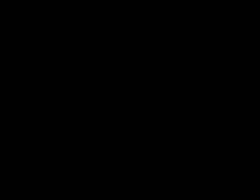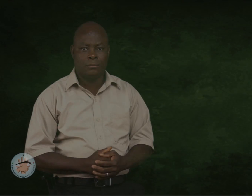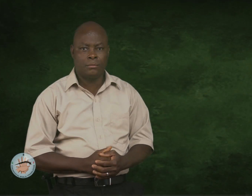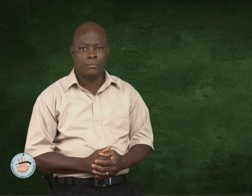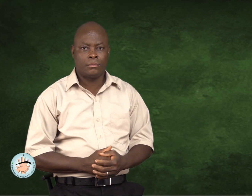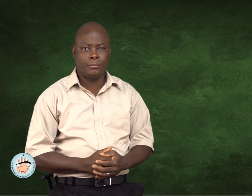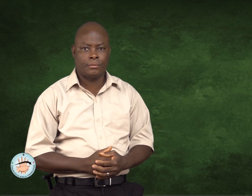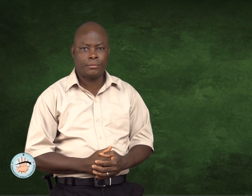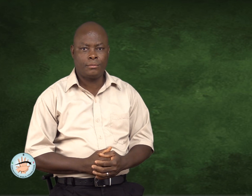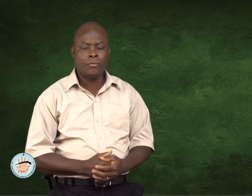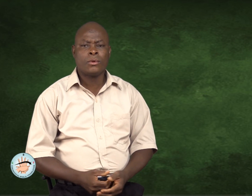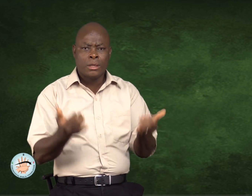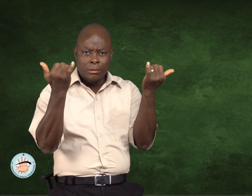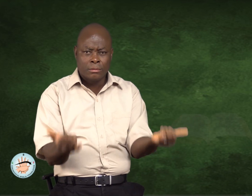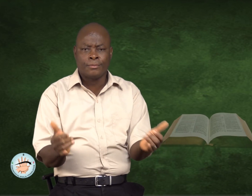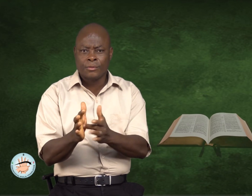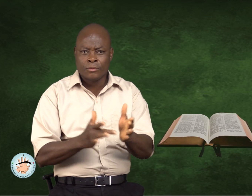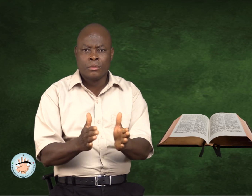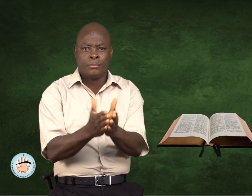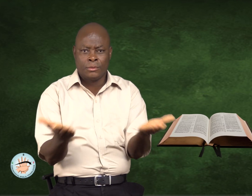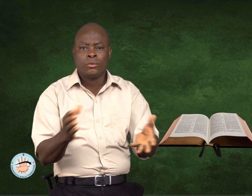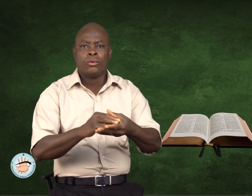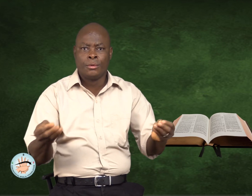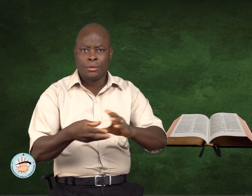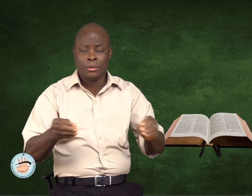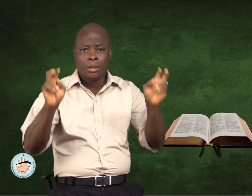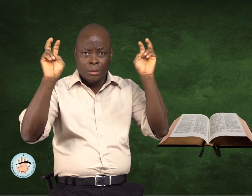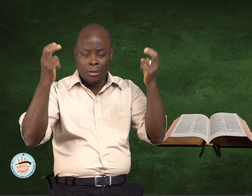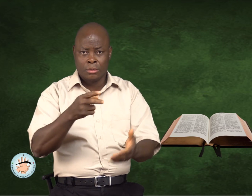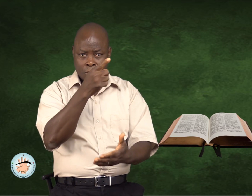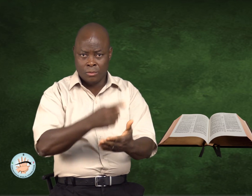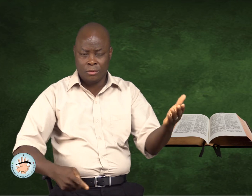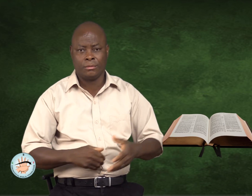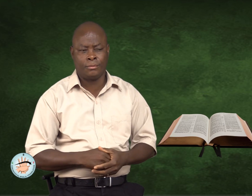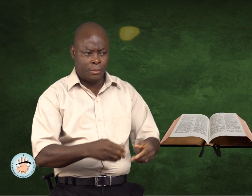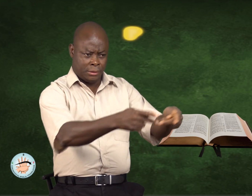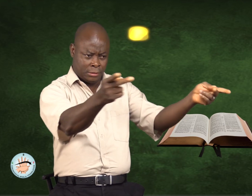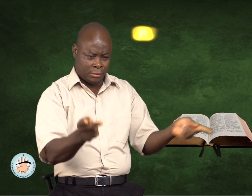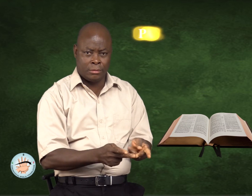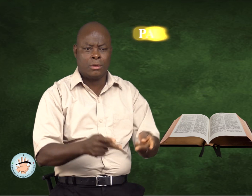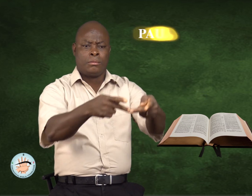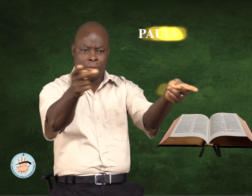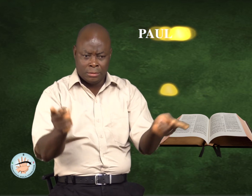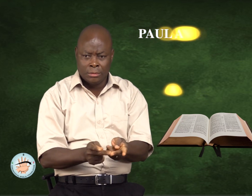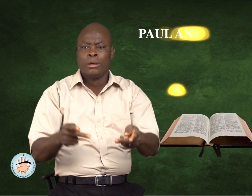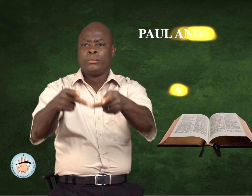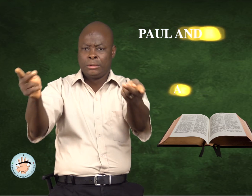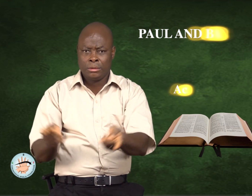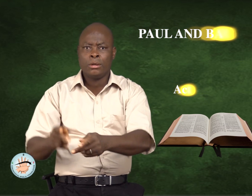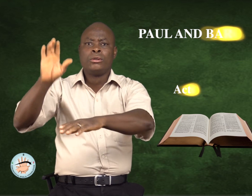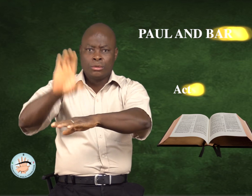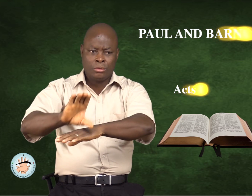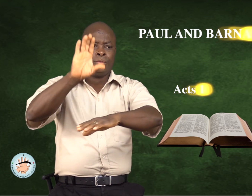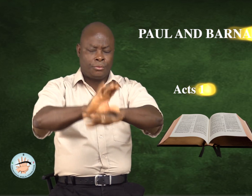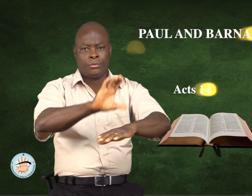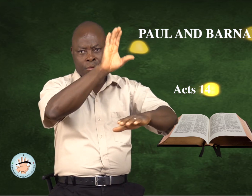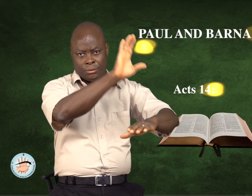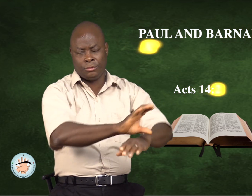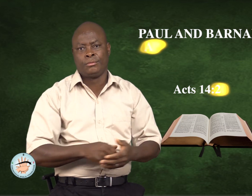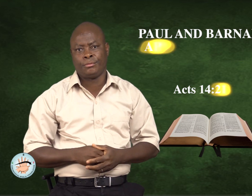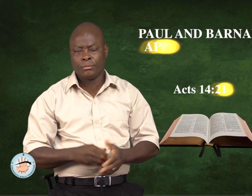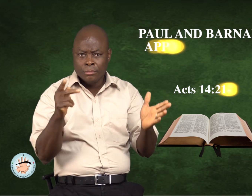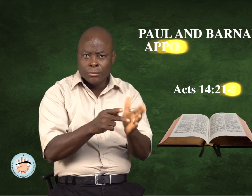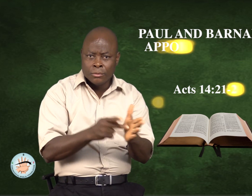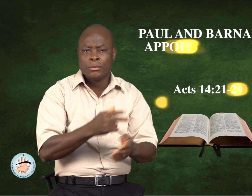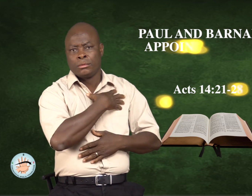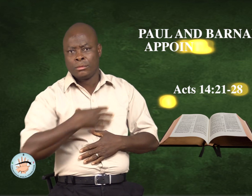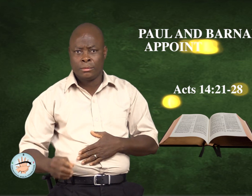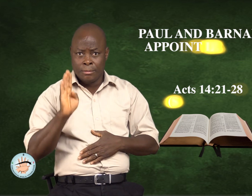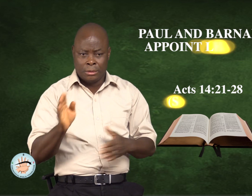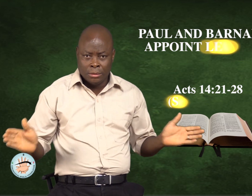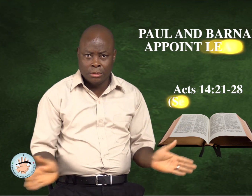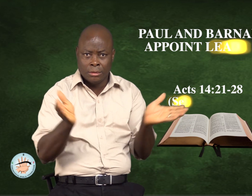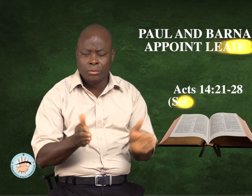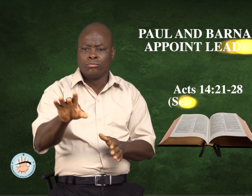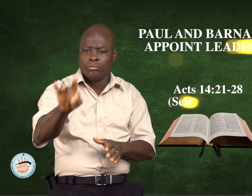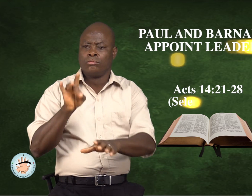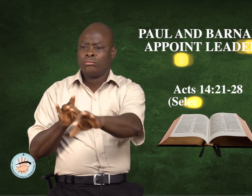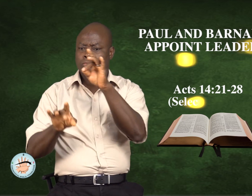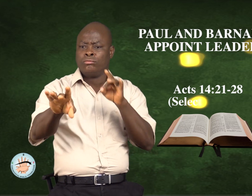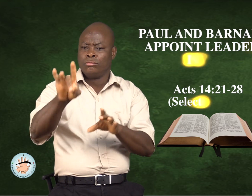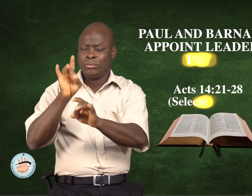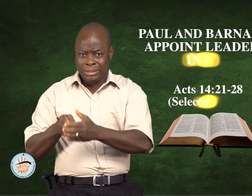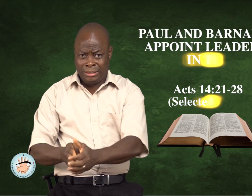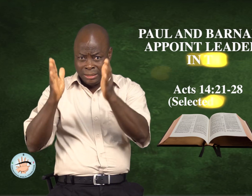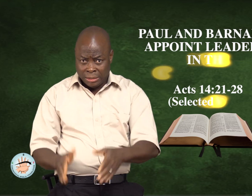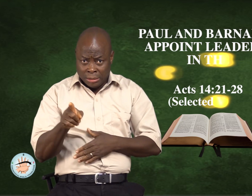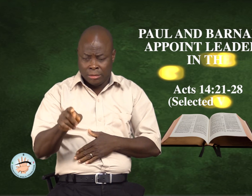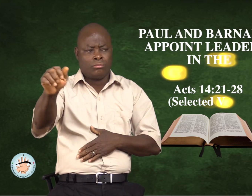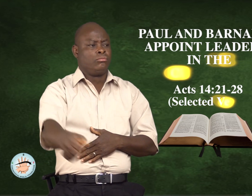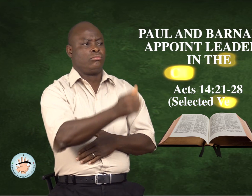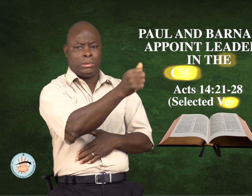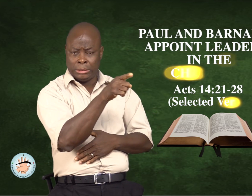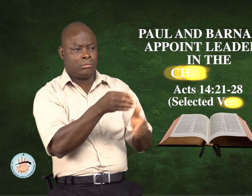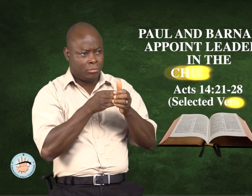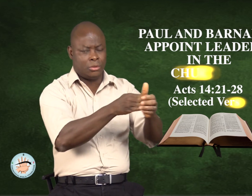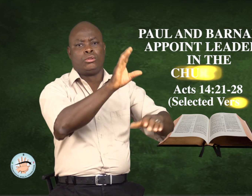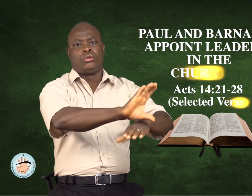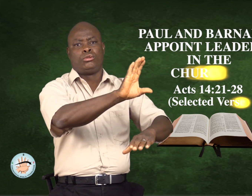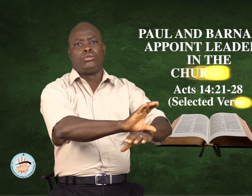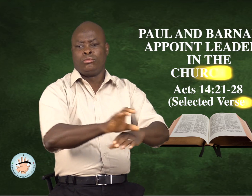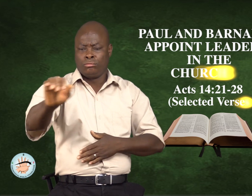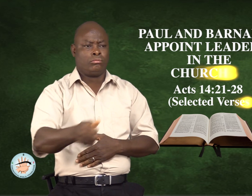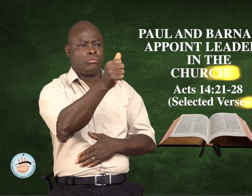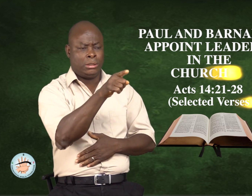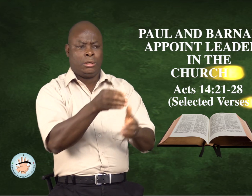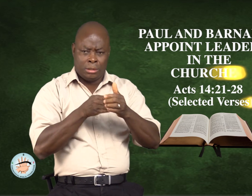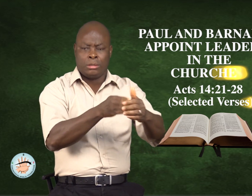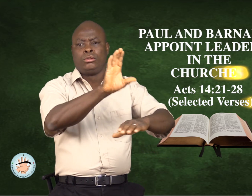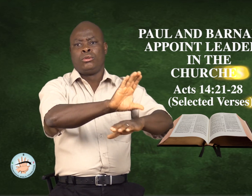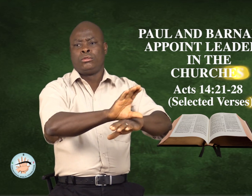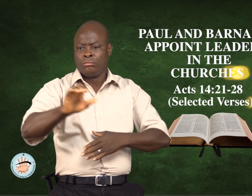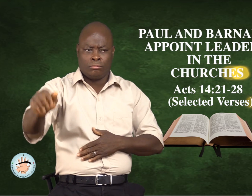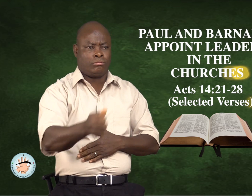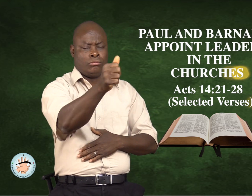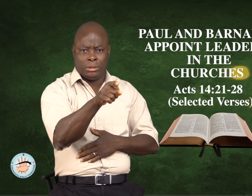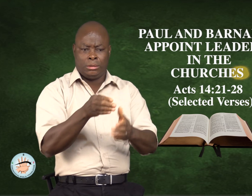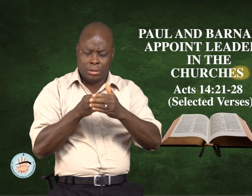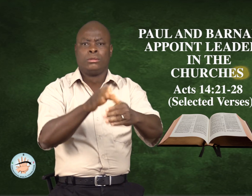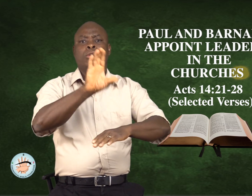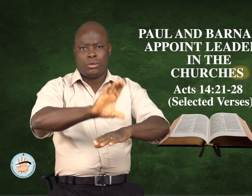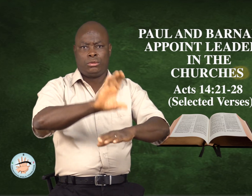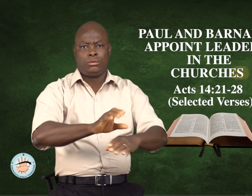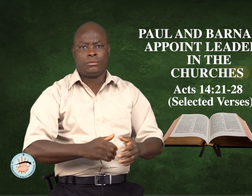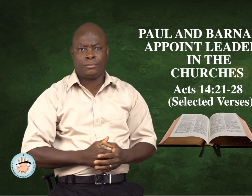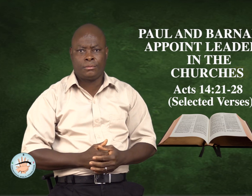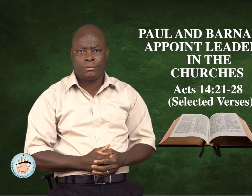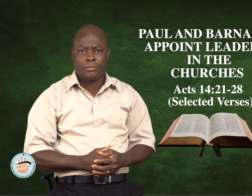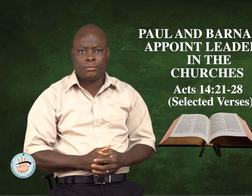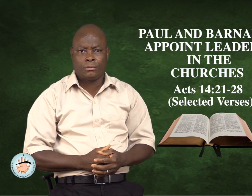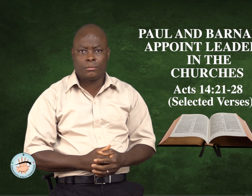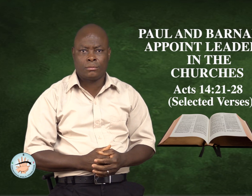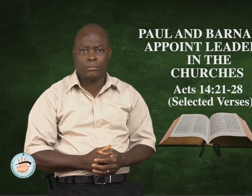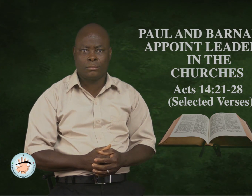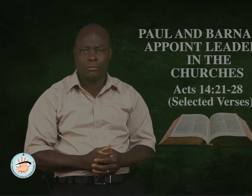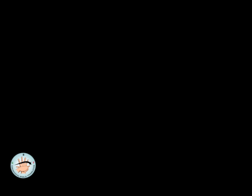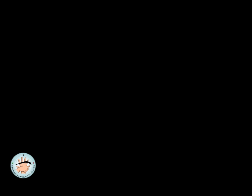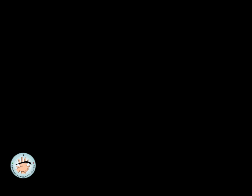Paul and Barnabas appoint leaders for the churches